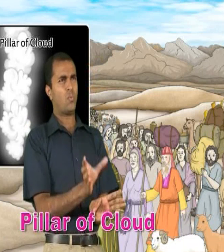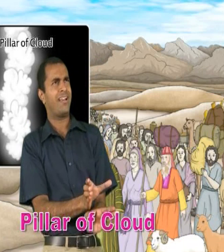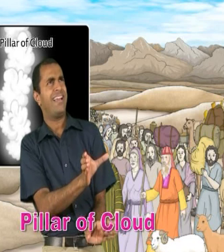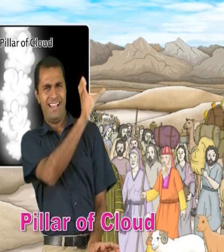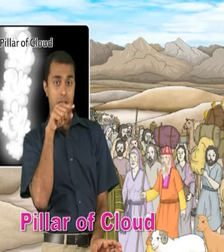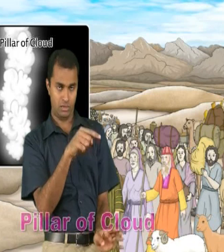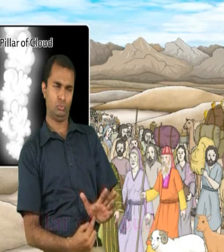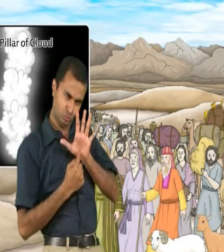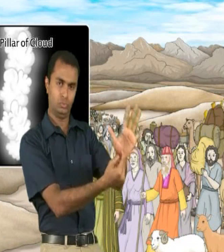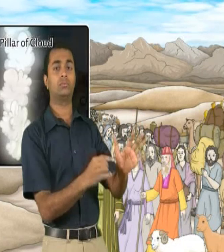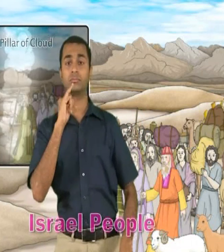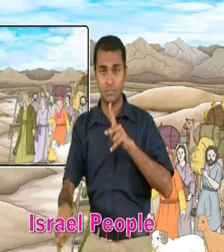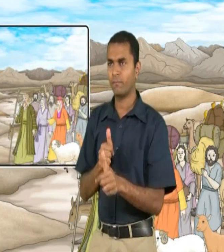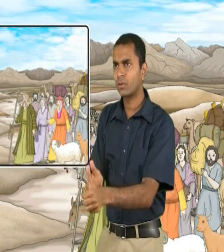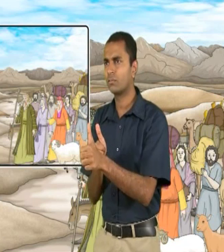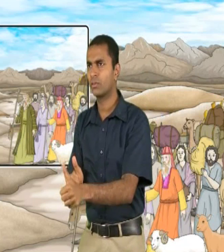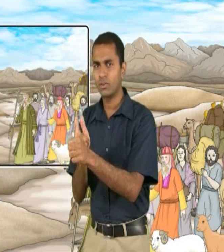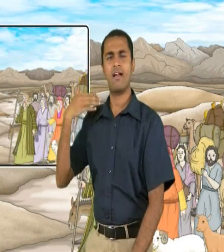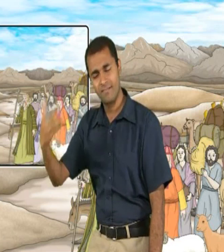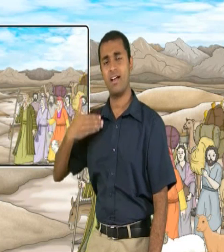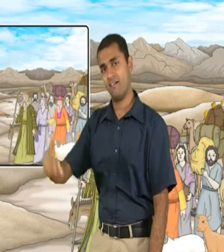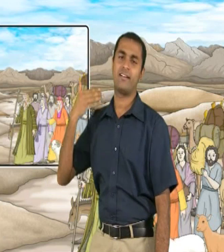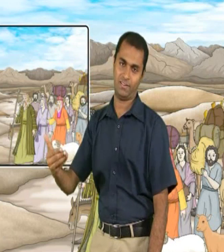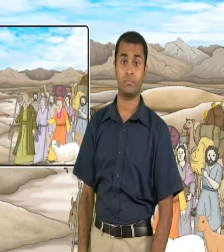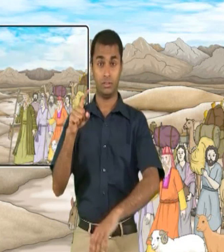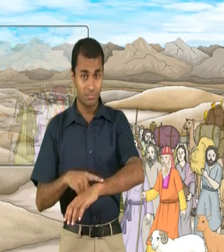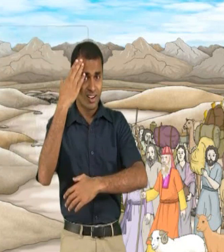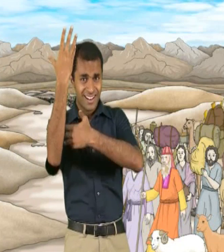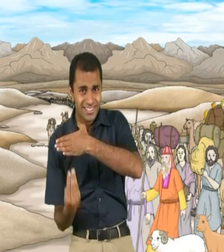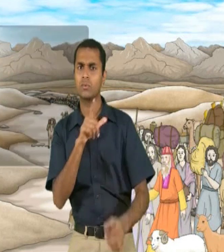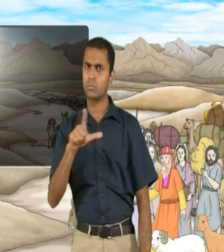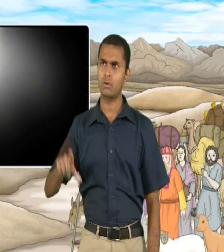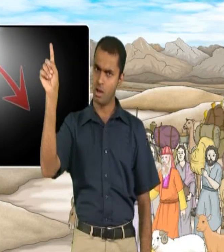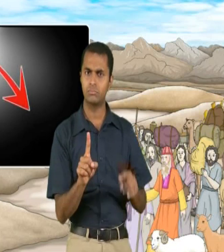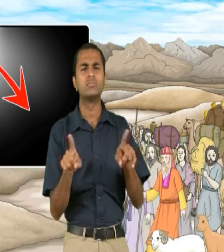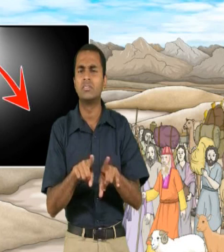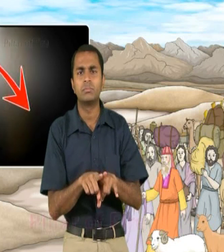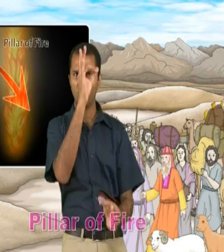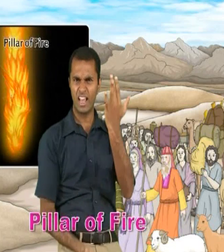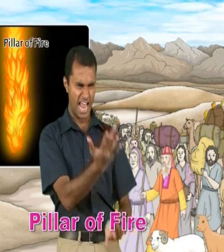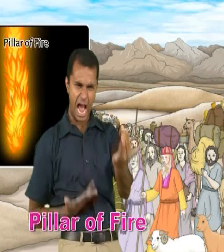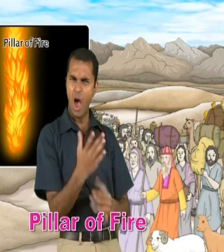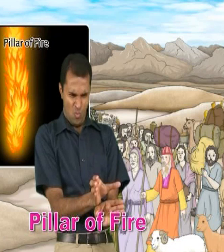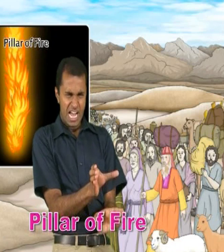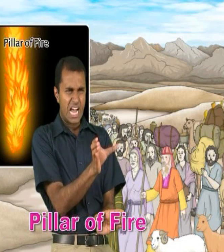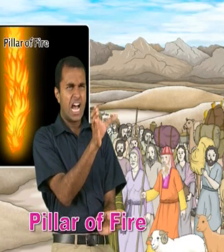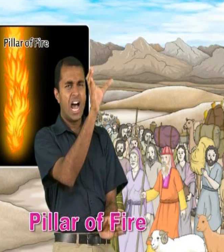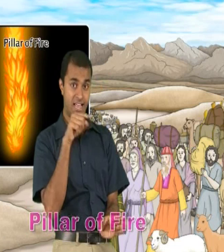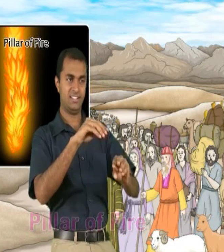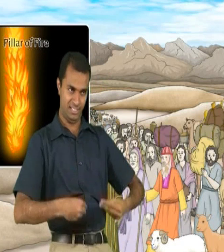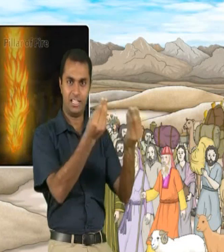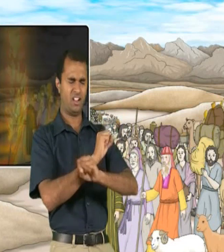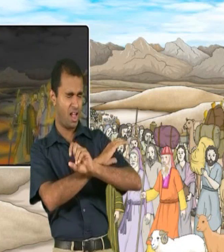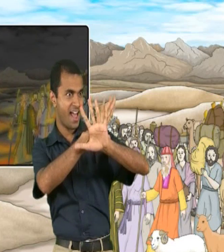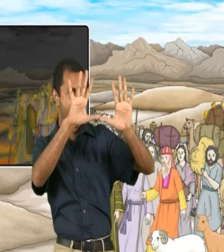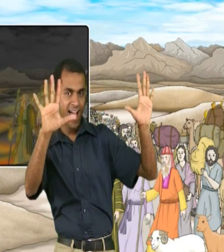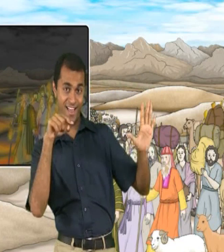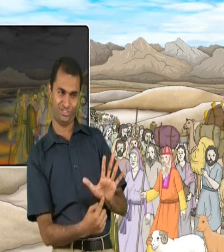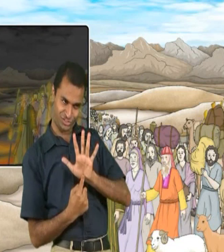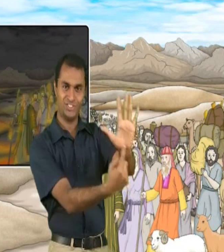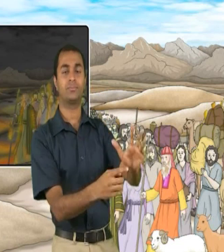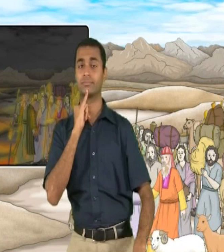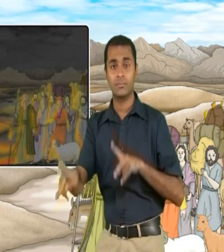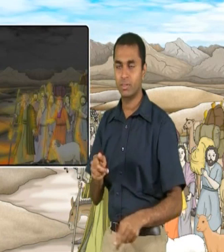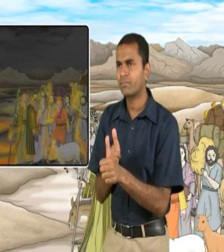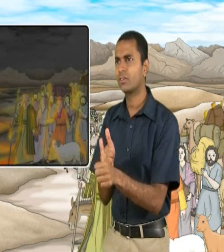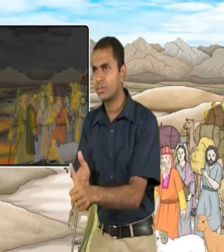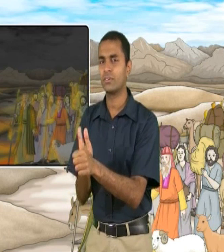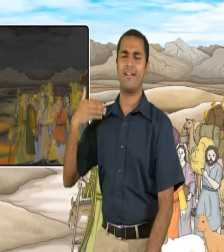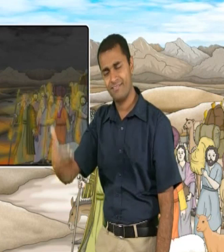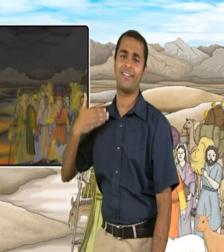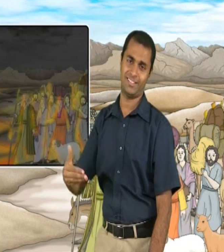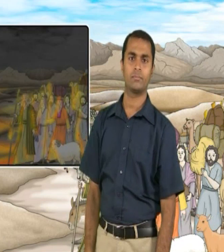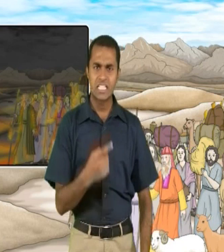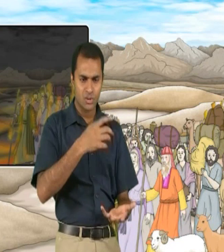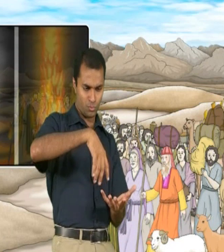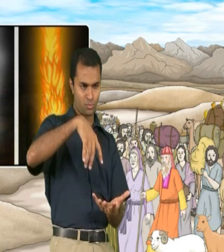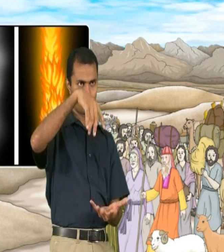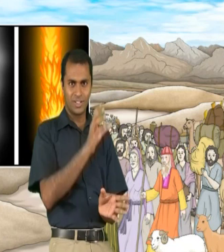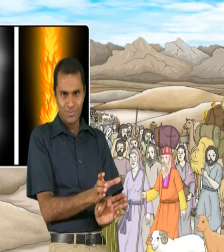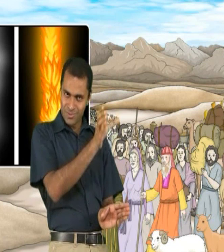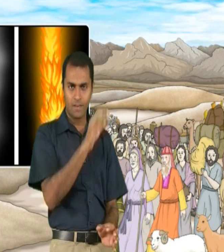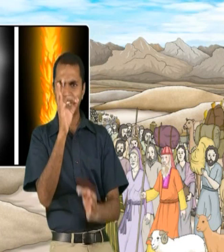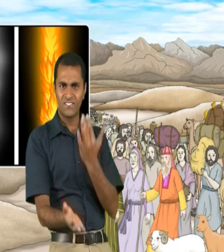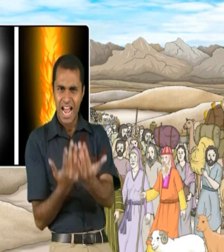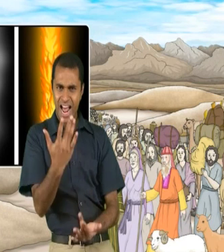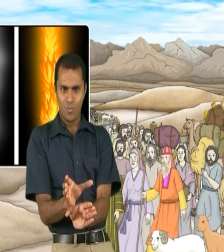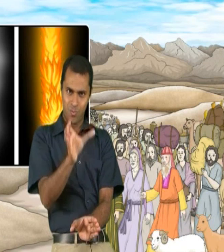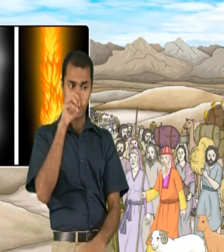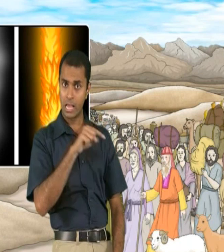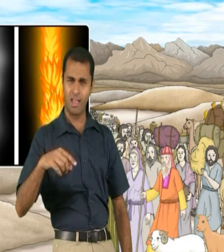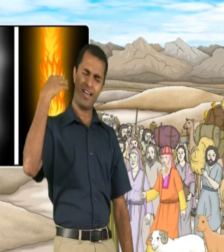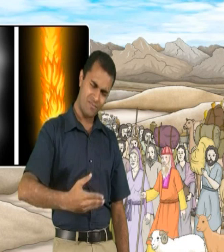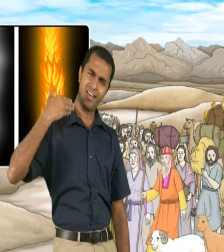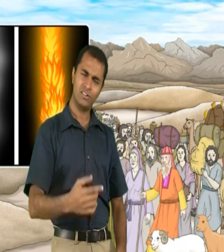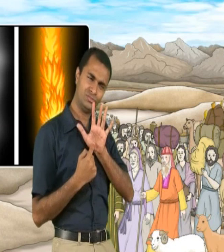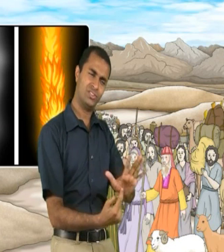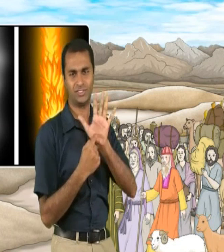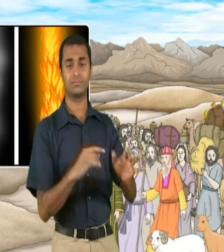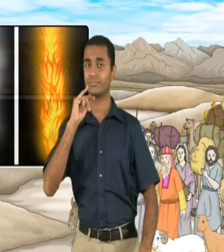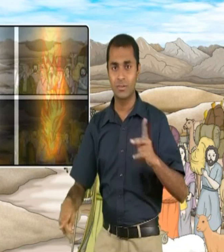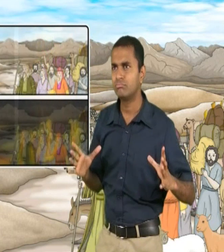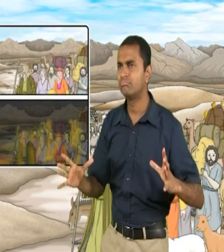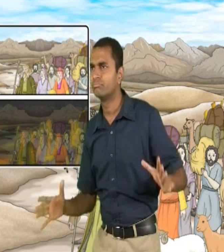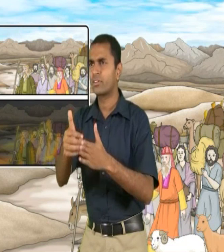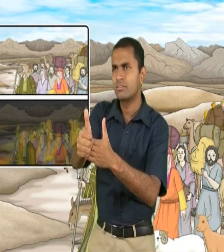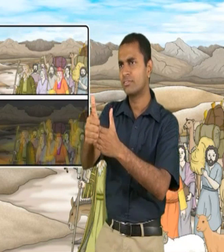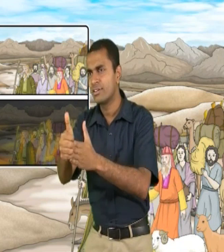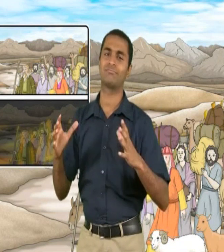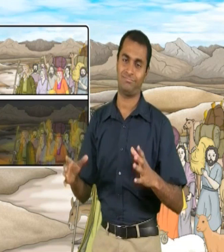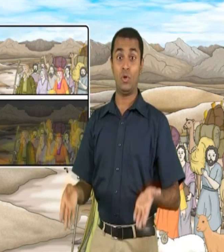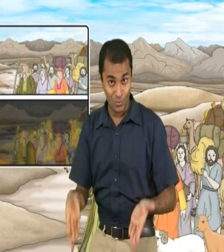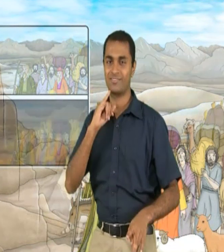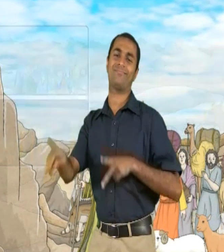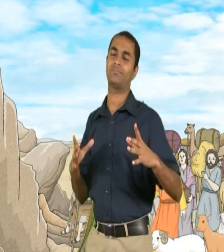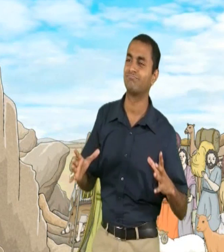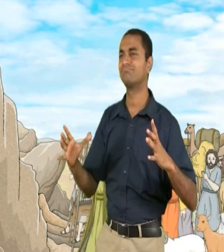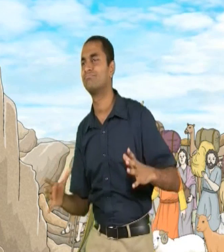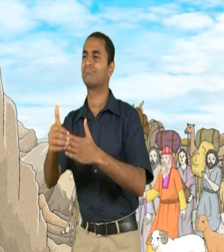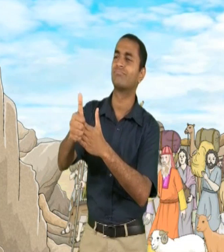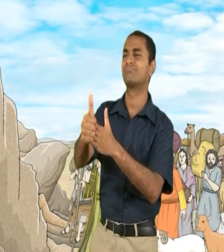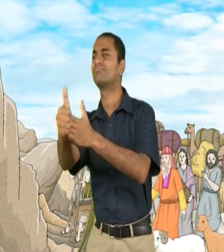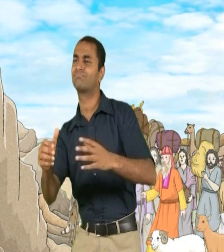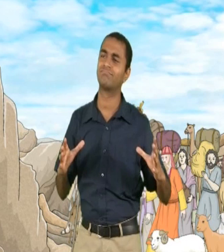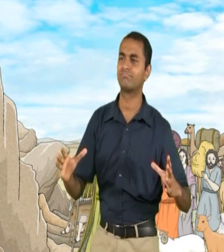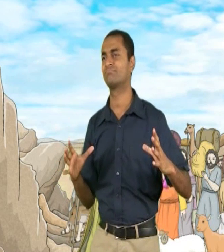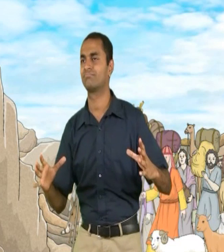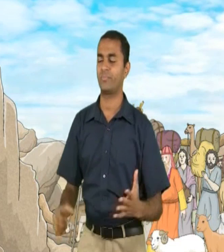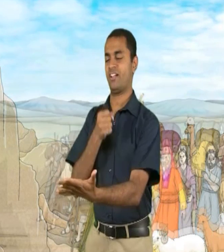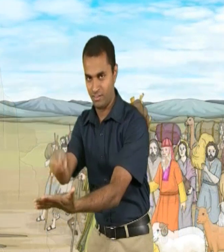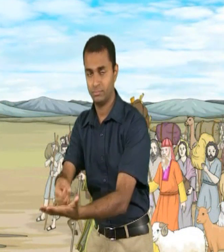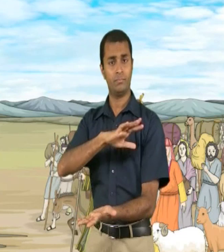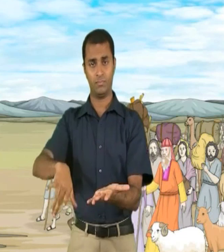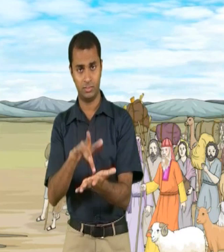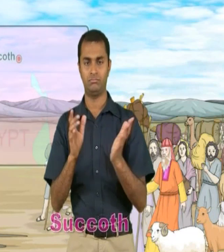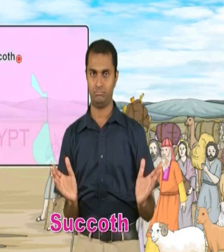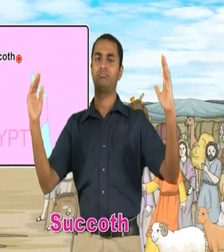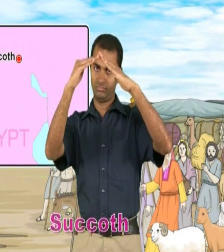Moses took the bones of Joseph with him because Joseph had made the sons of Israel swear a solemn oath when he said, “God will surely attend to you, and then you must carry my bones with you from this place.”